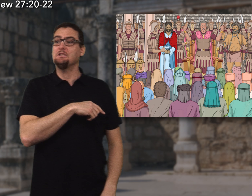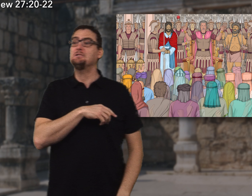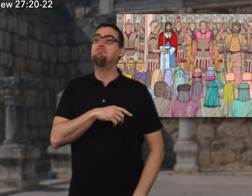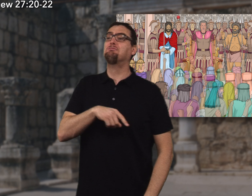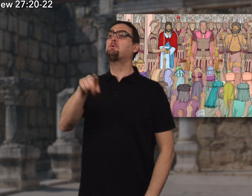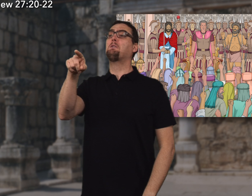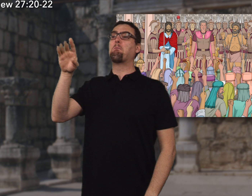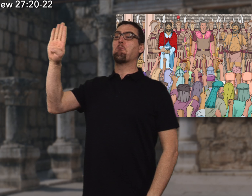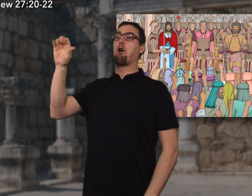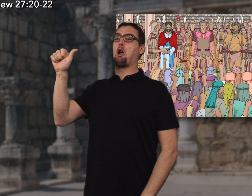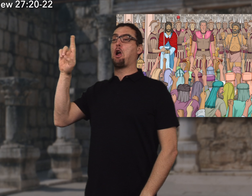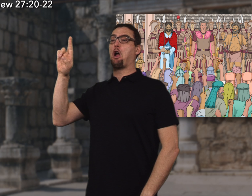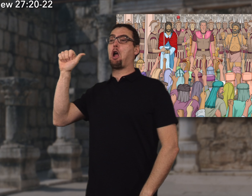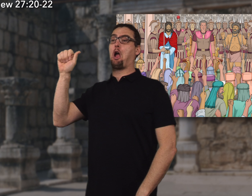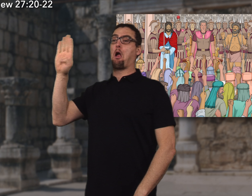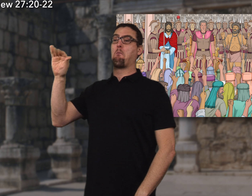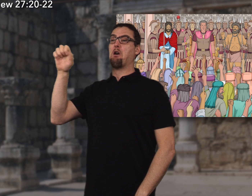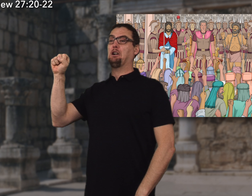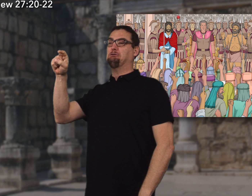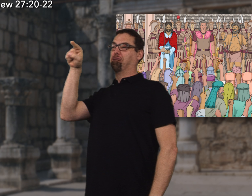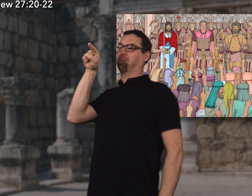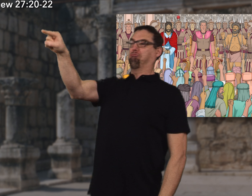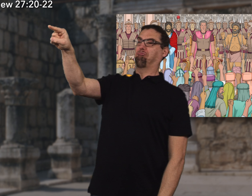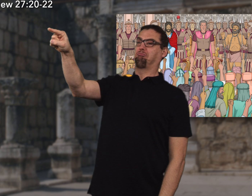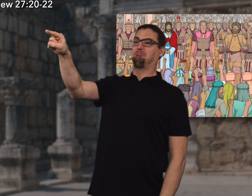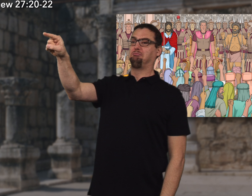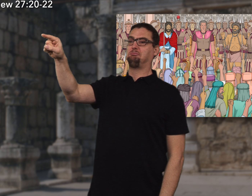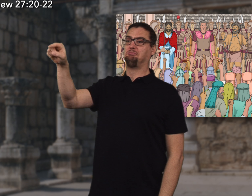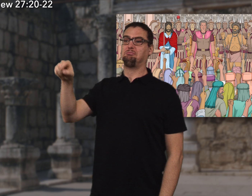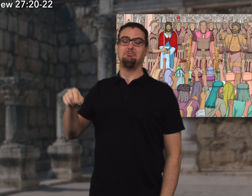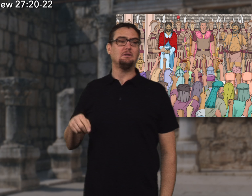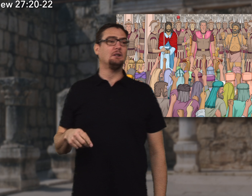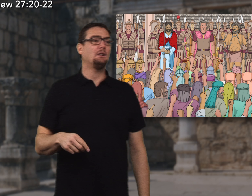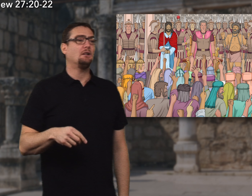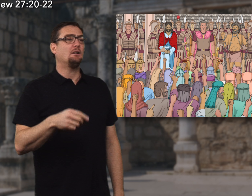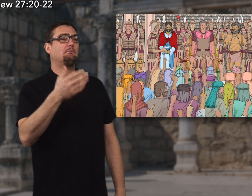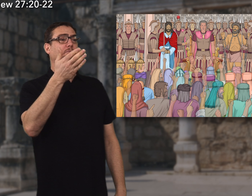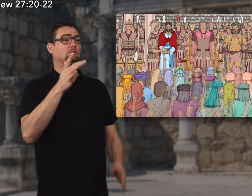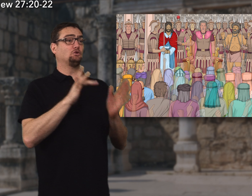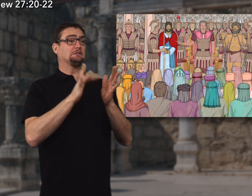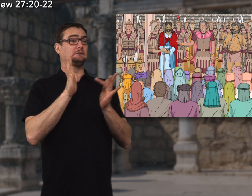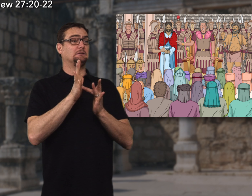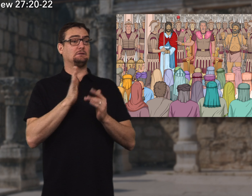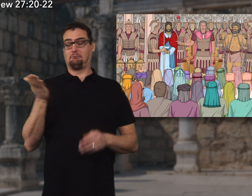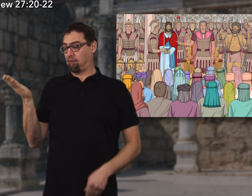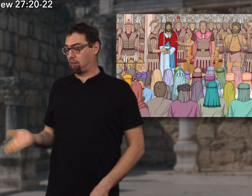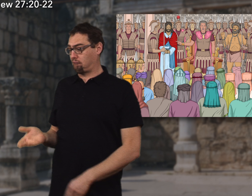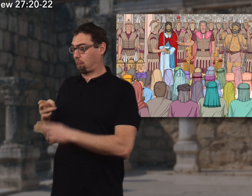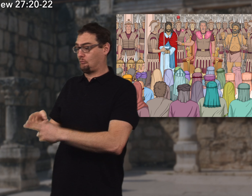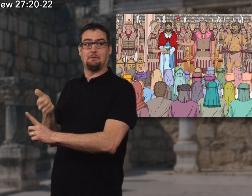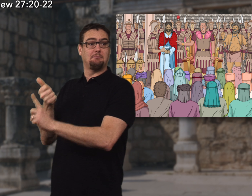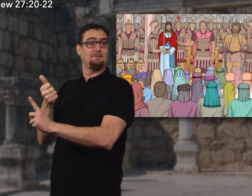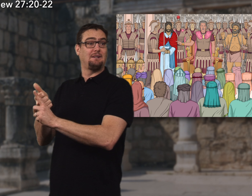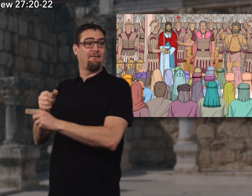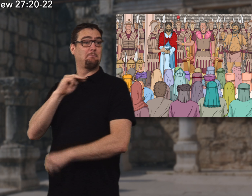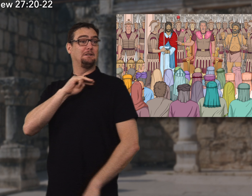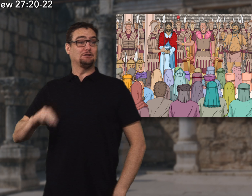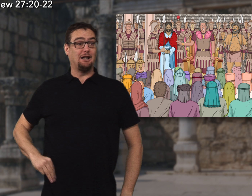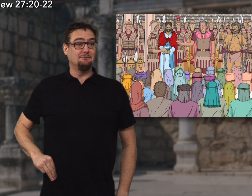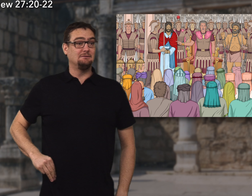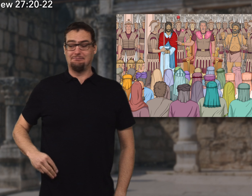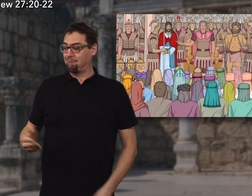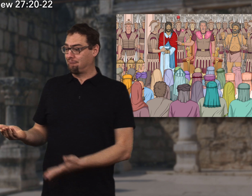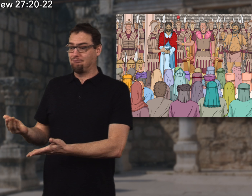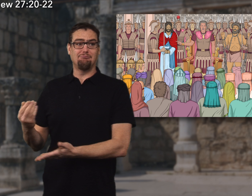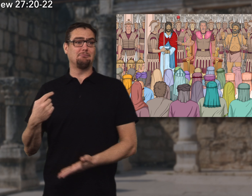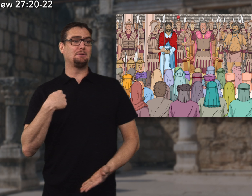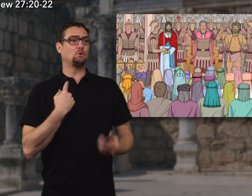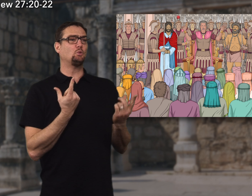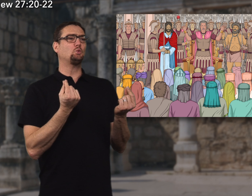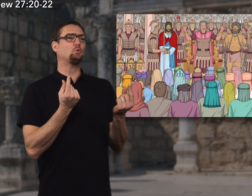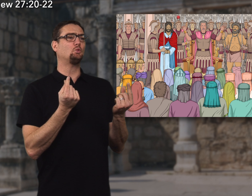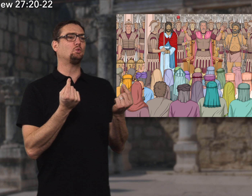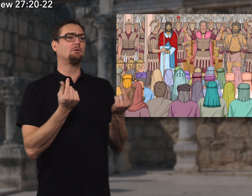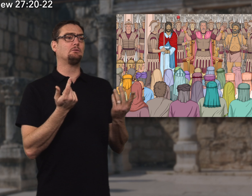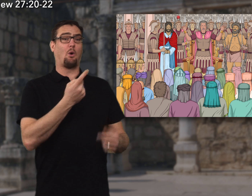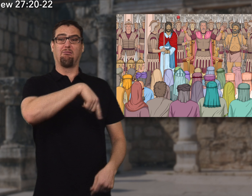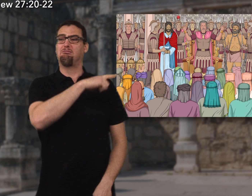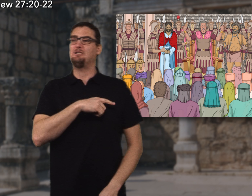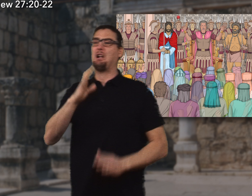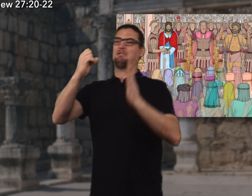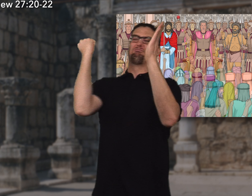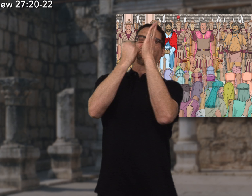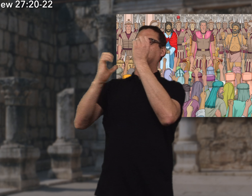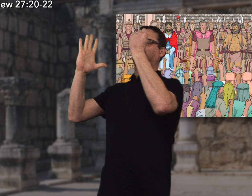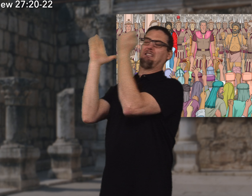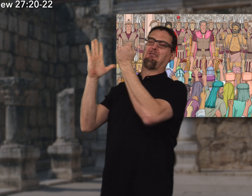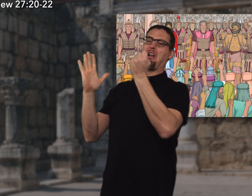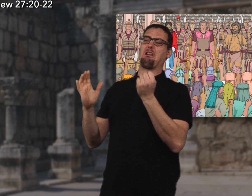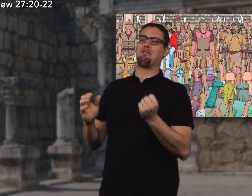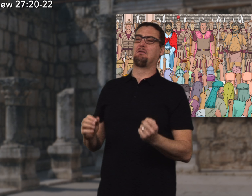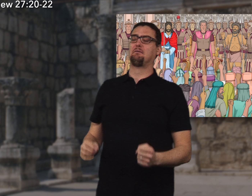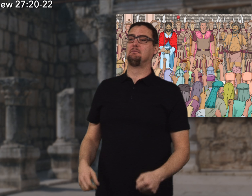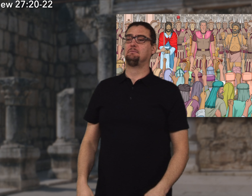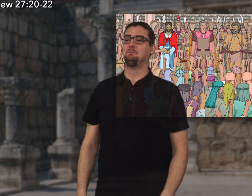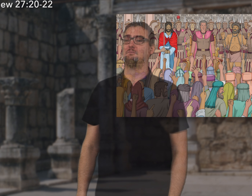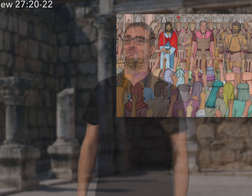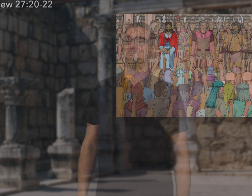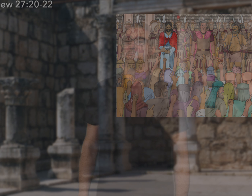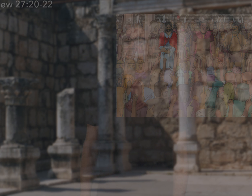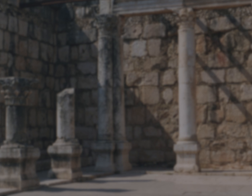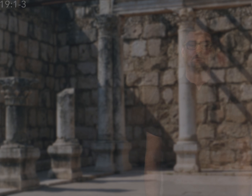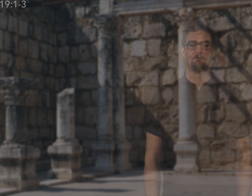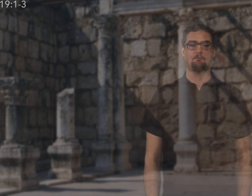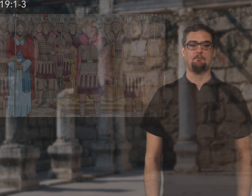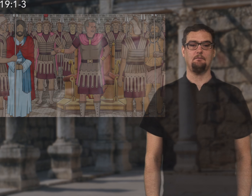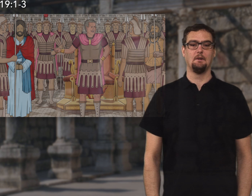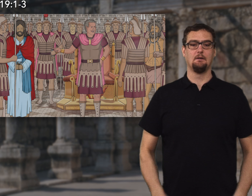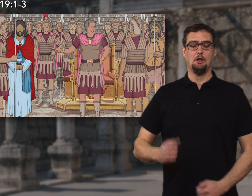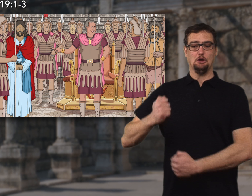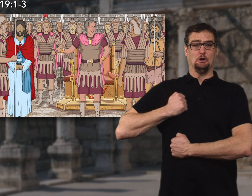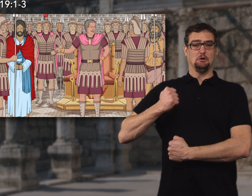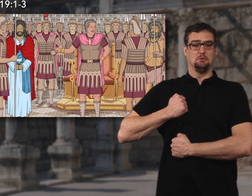“What then should I do with Jesus who is called Christ?” Pilate asked. They all answered, “Crucify Him!”